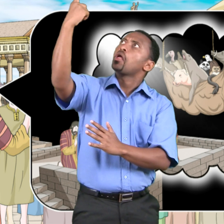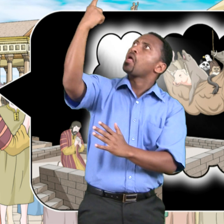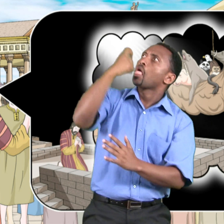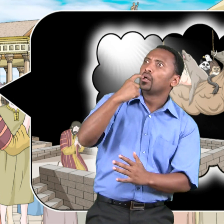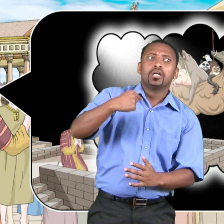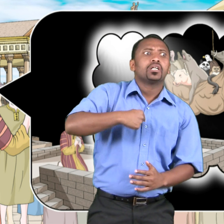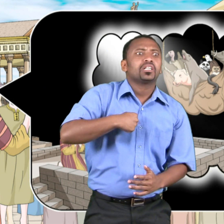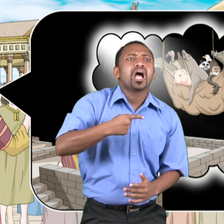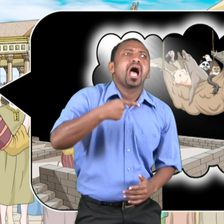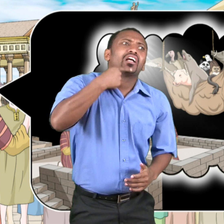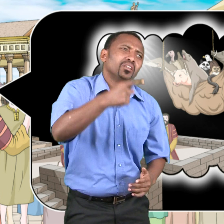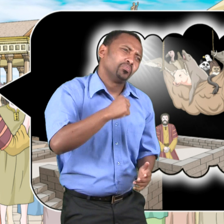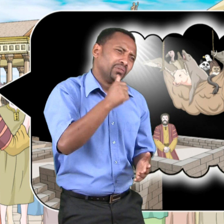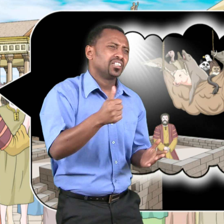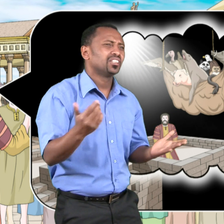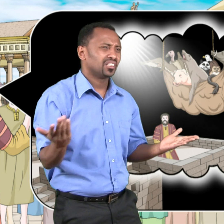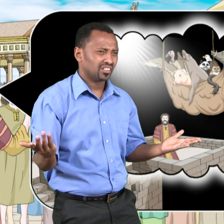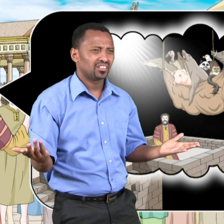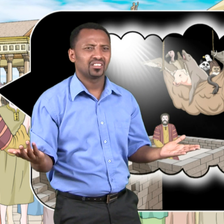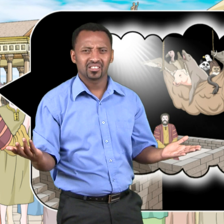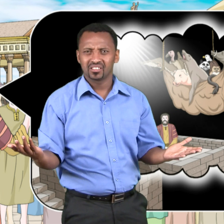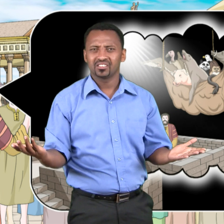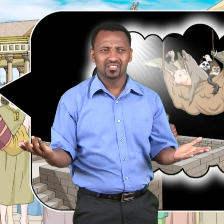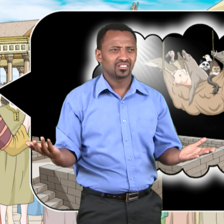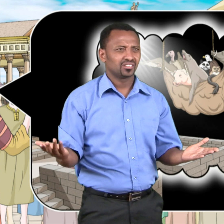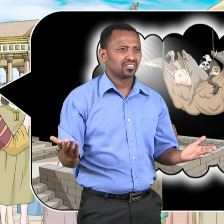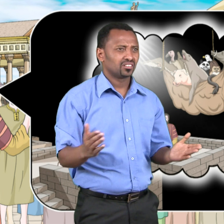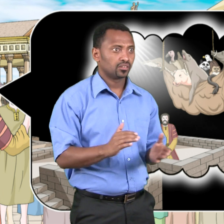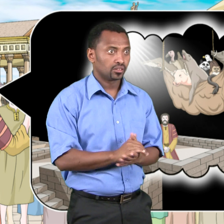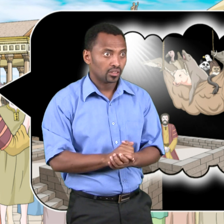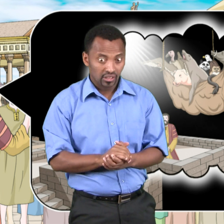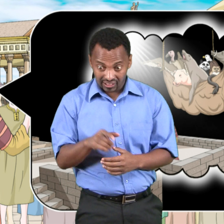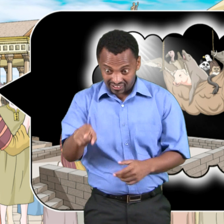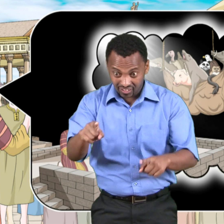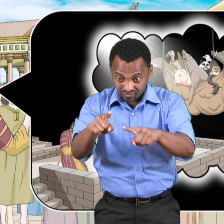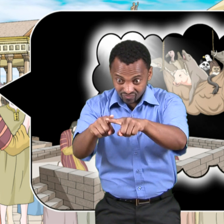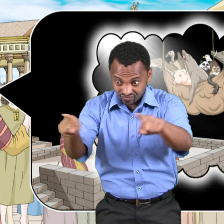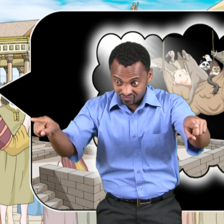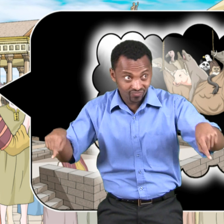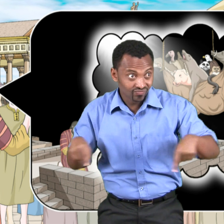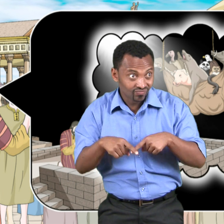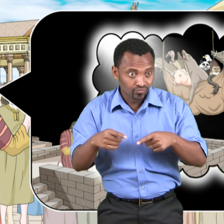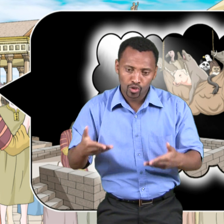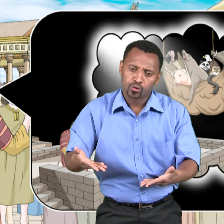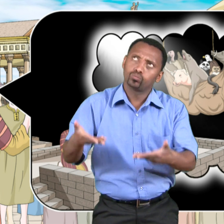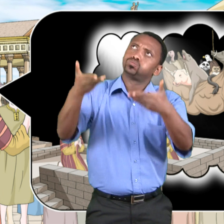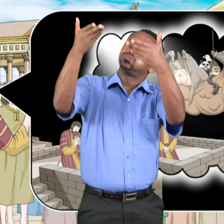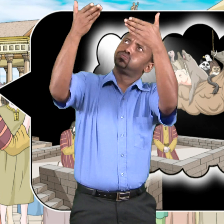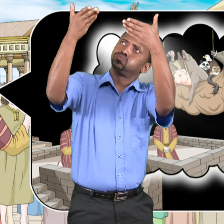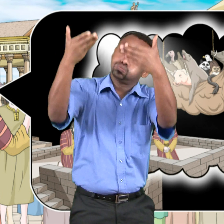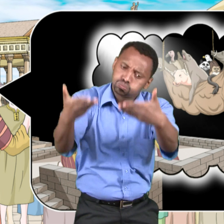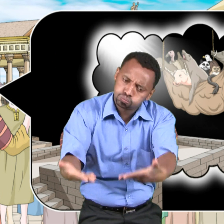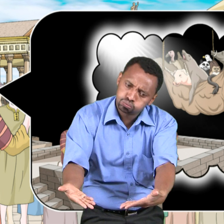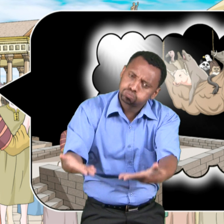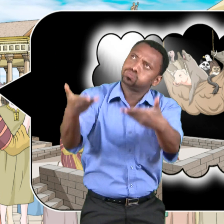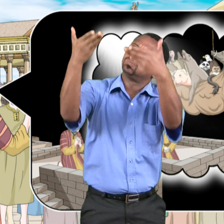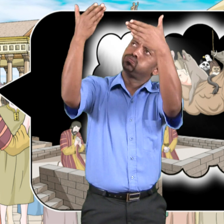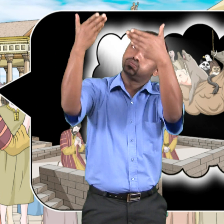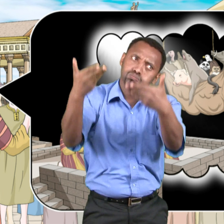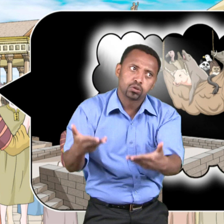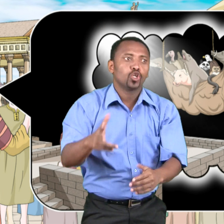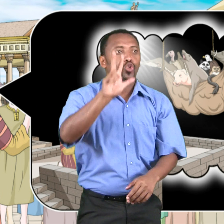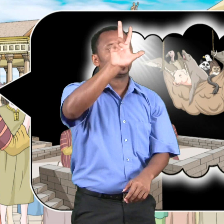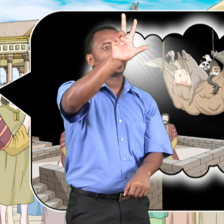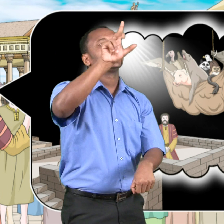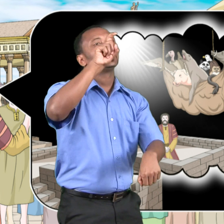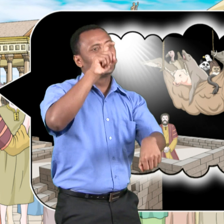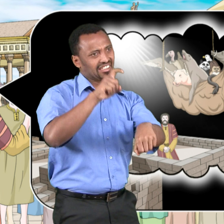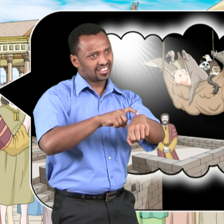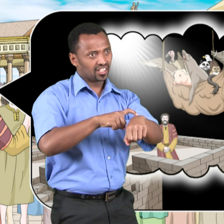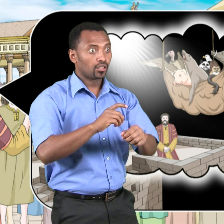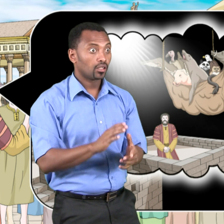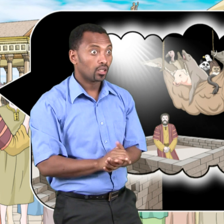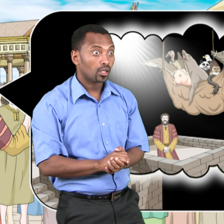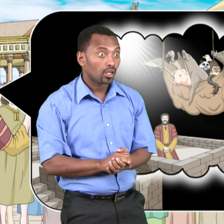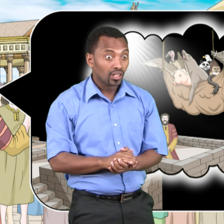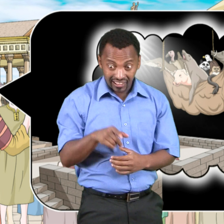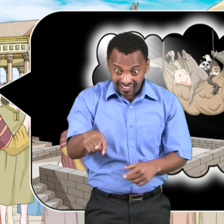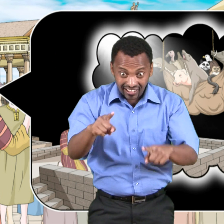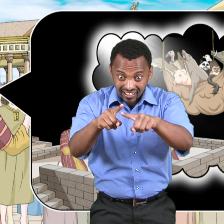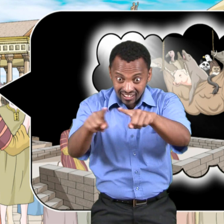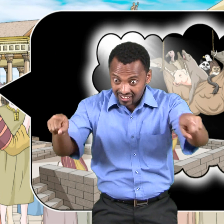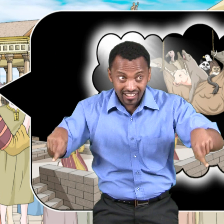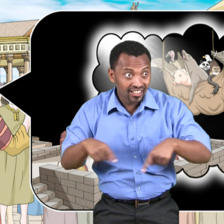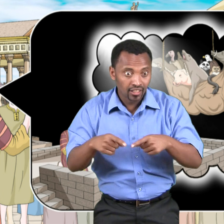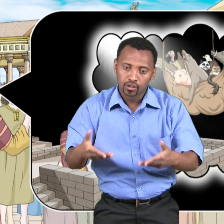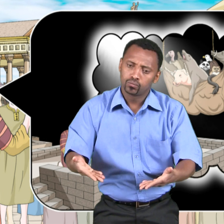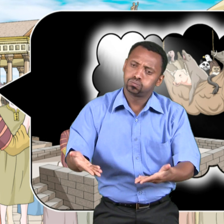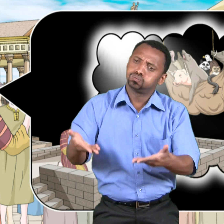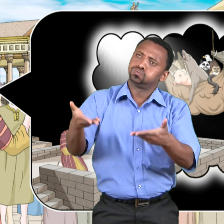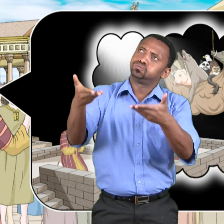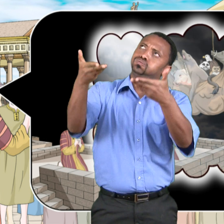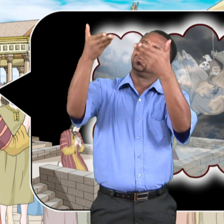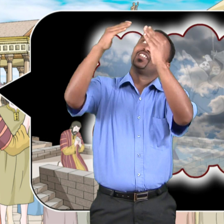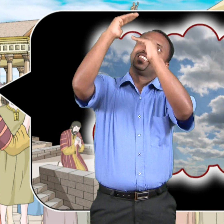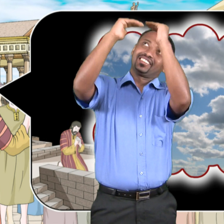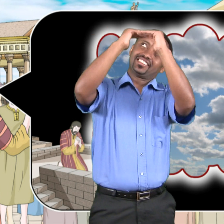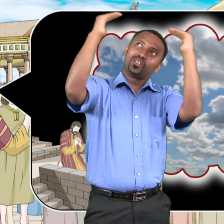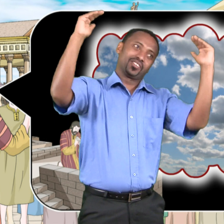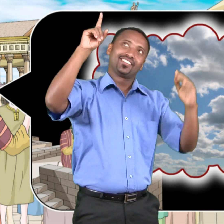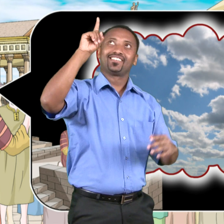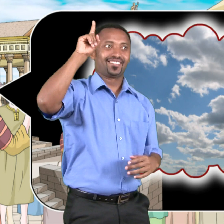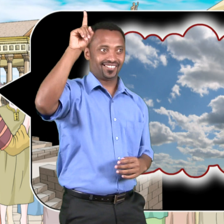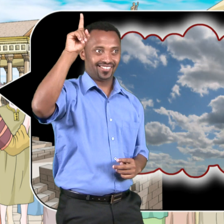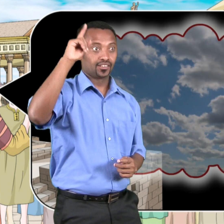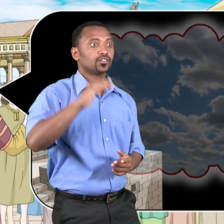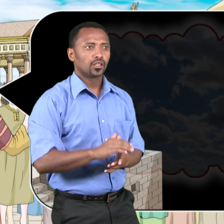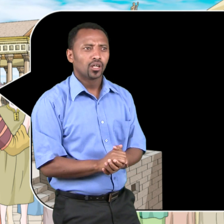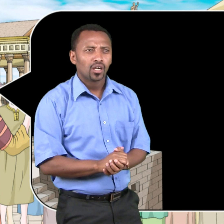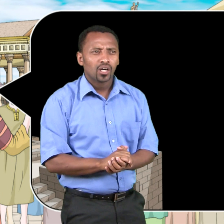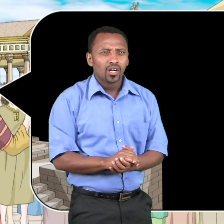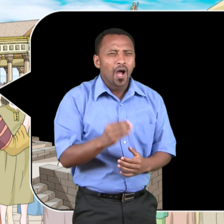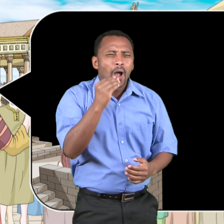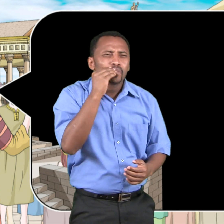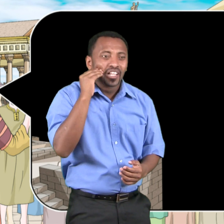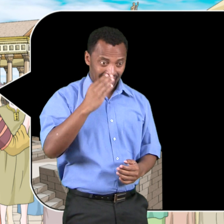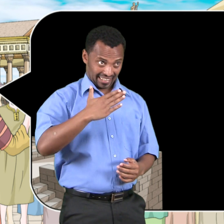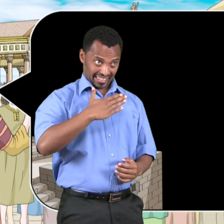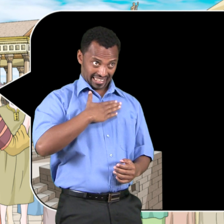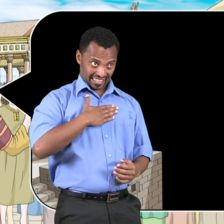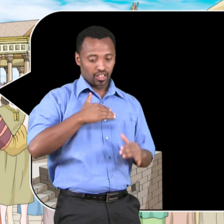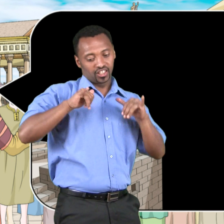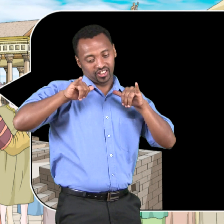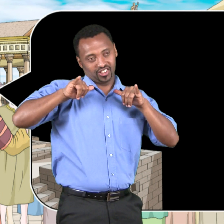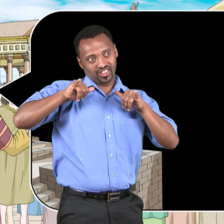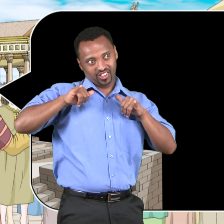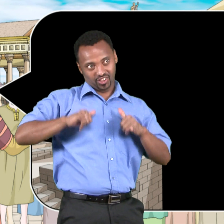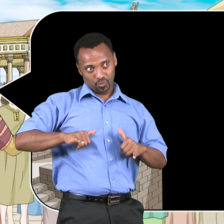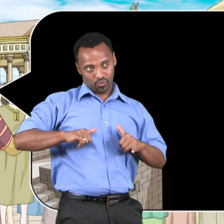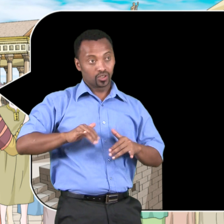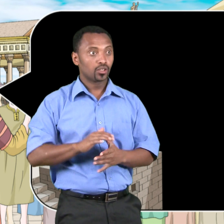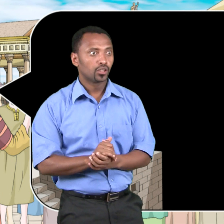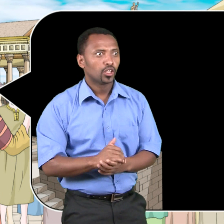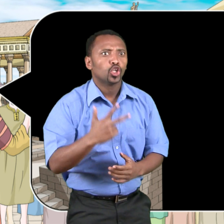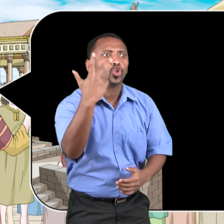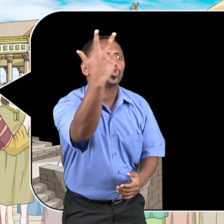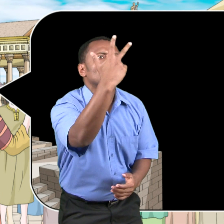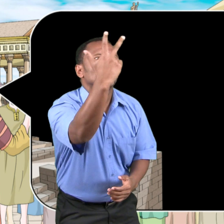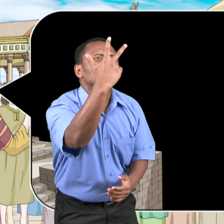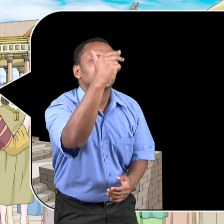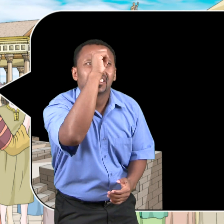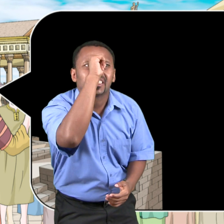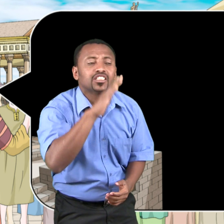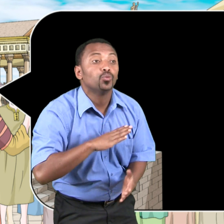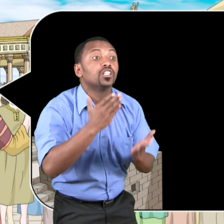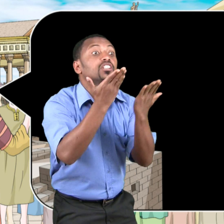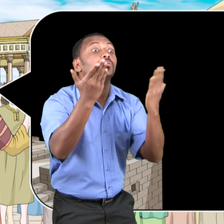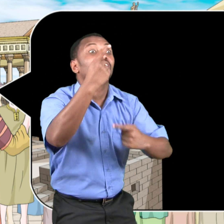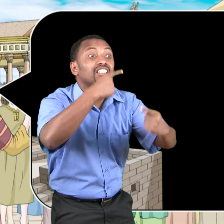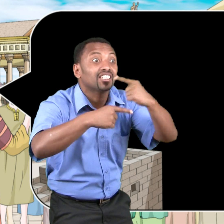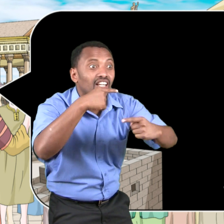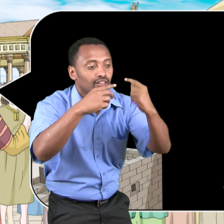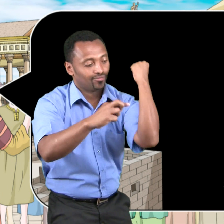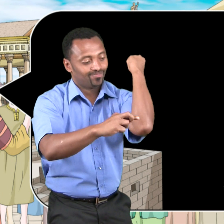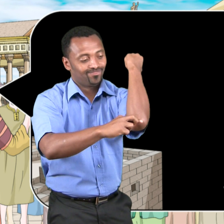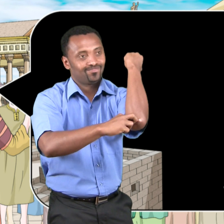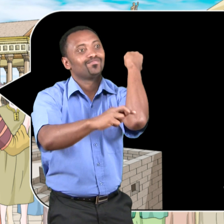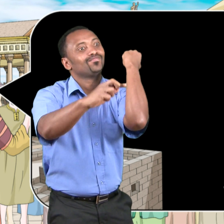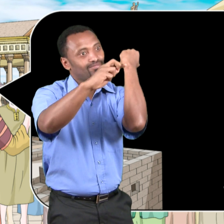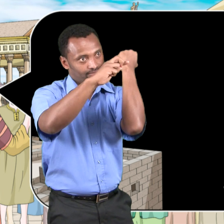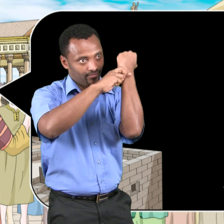This happened three times, and everything was drawn back up into heaven.